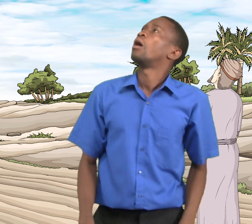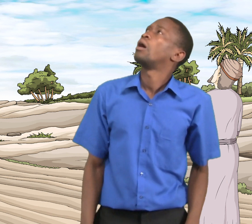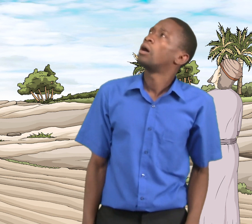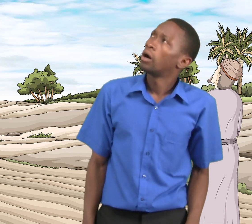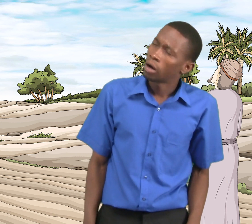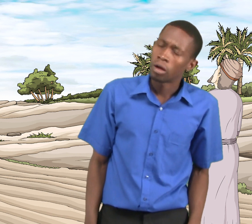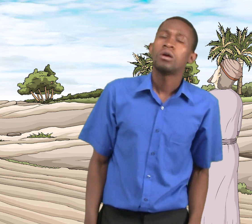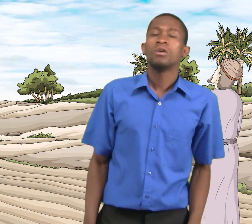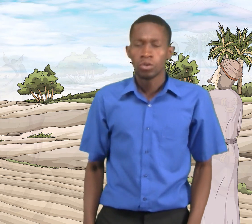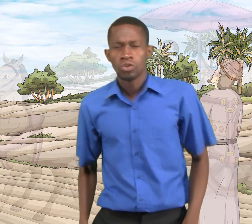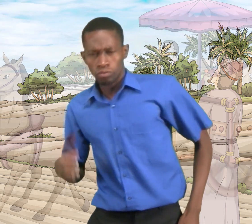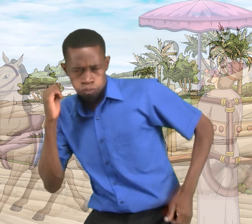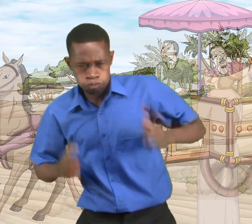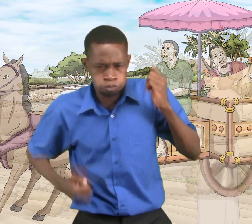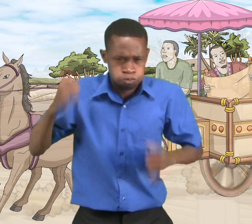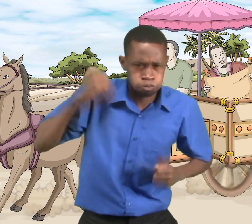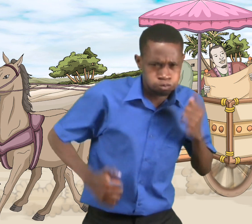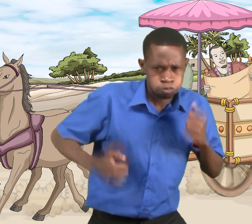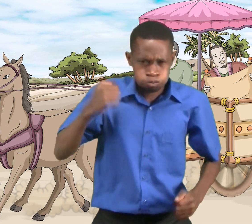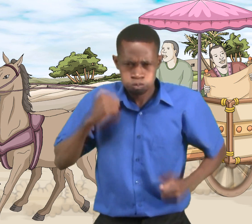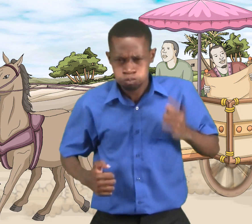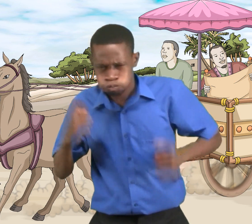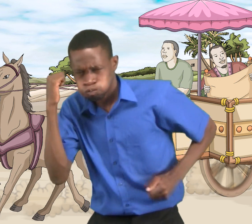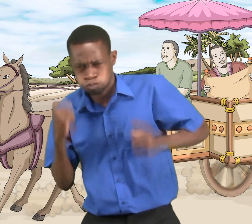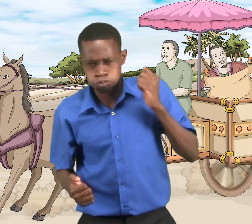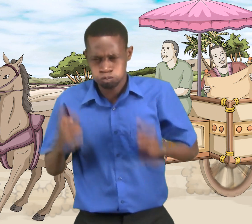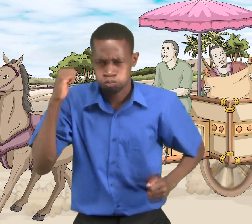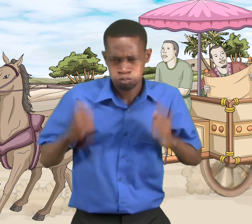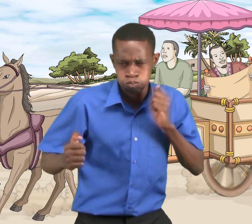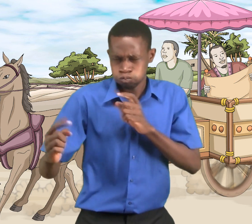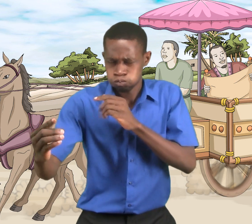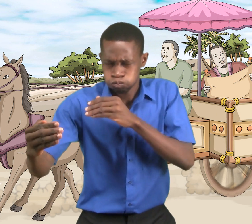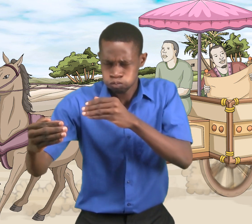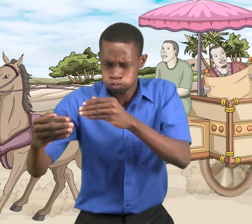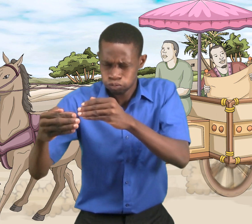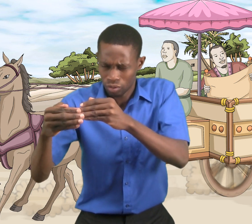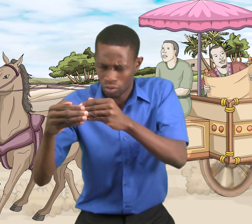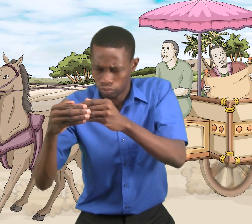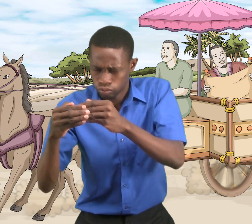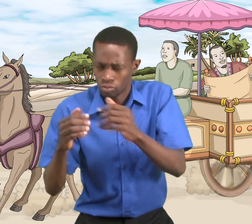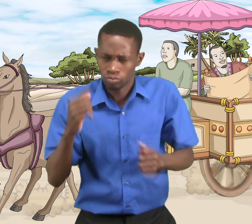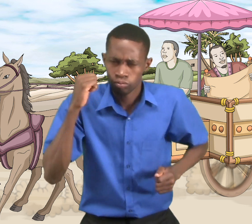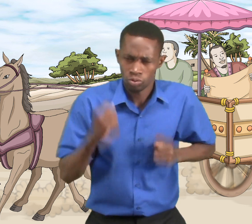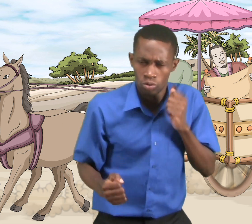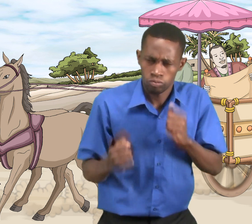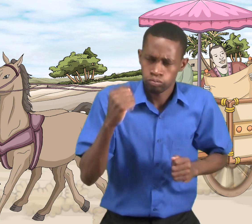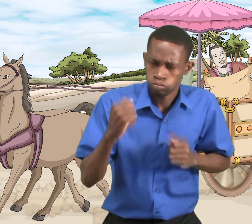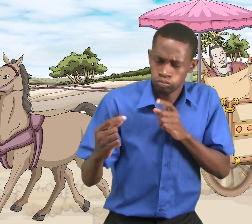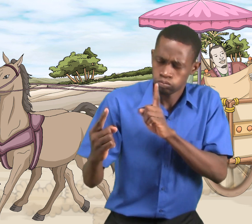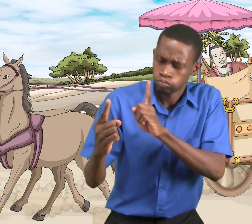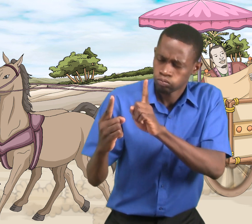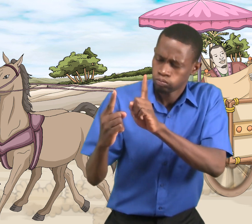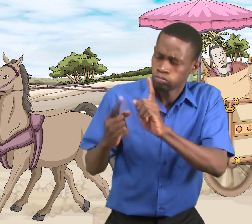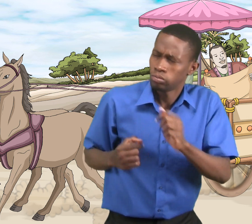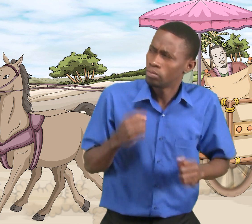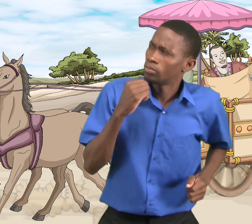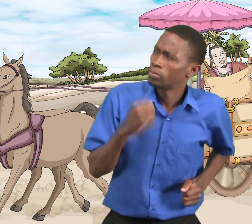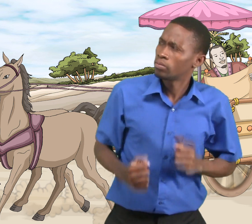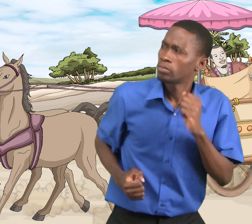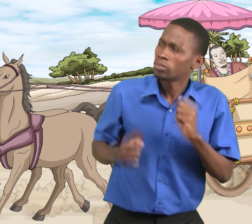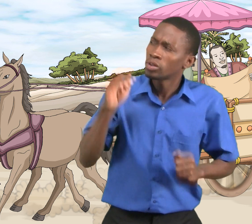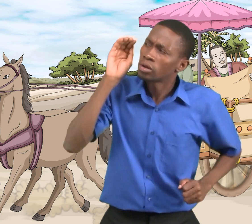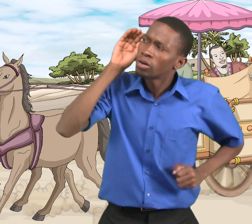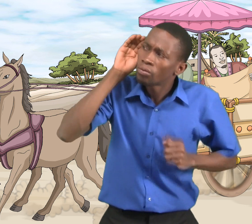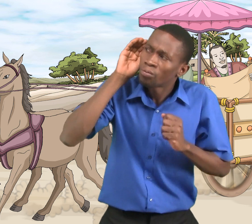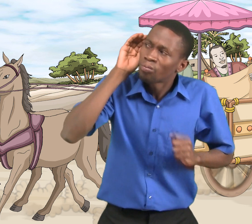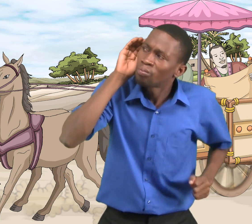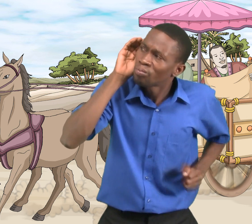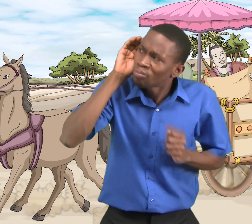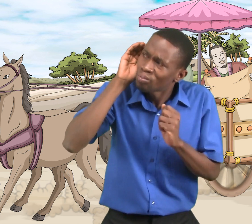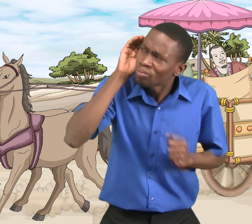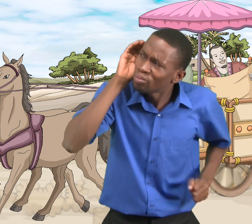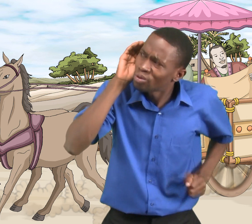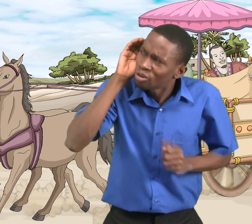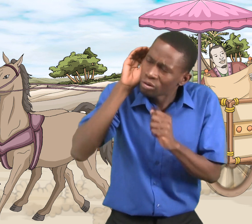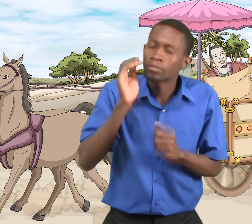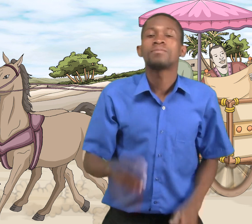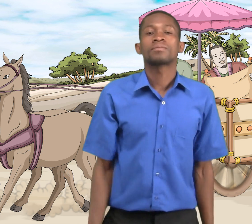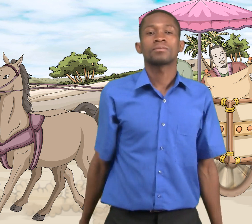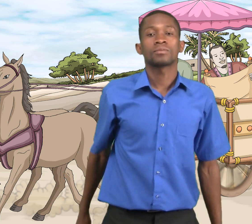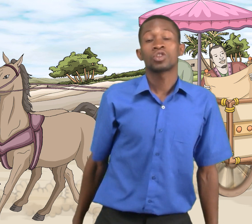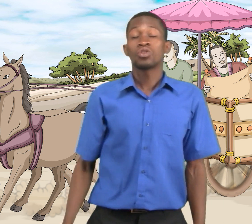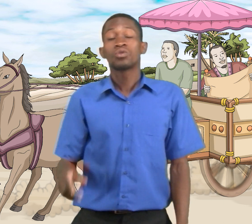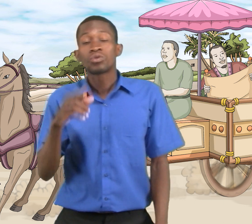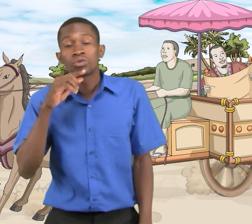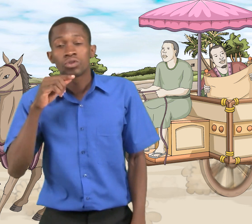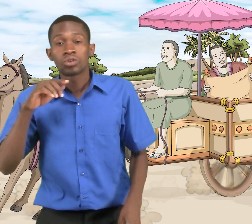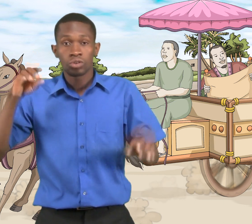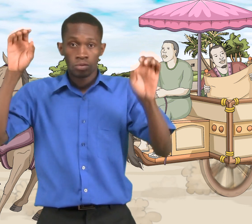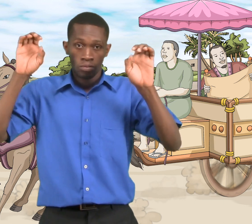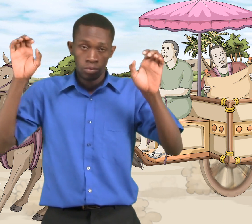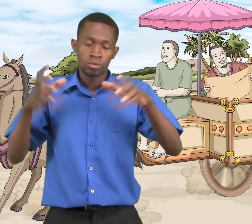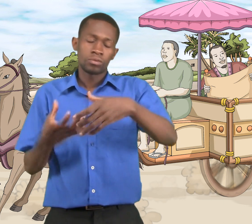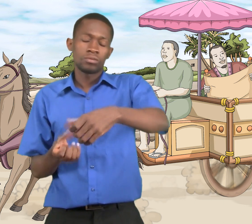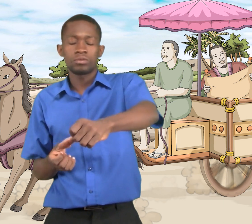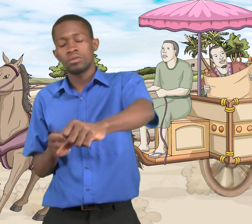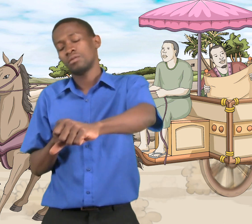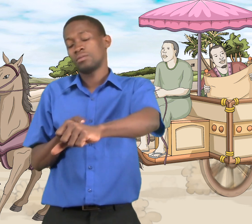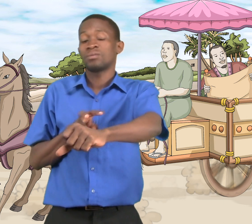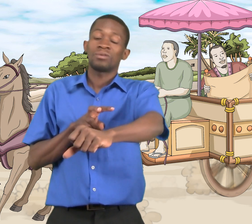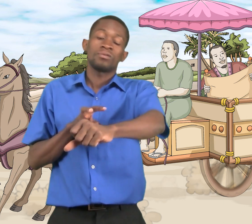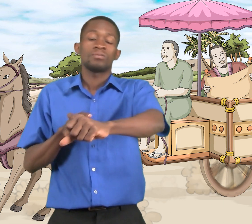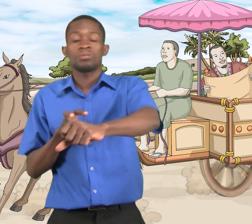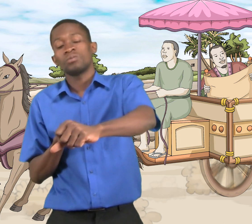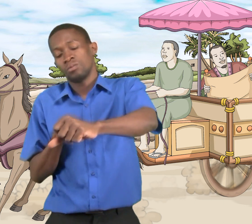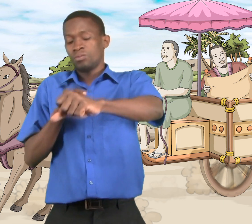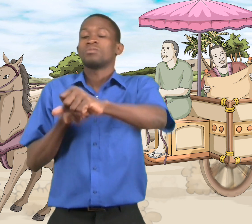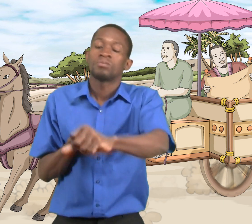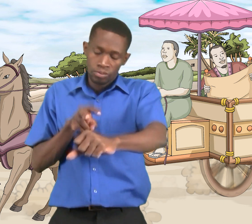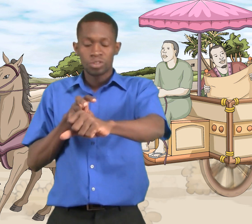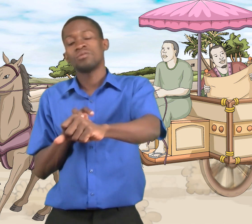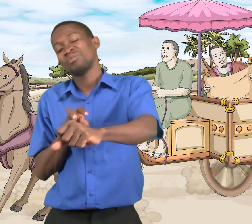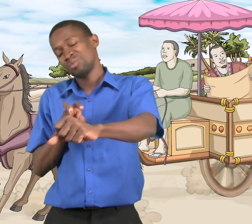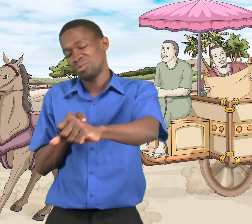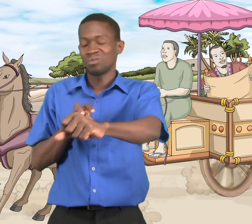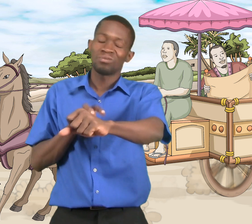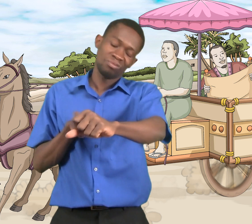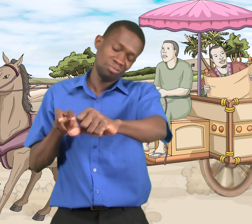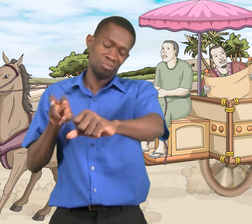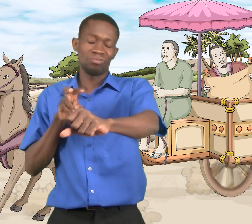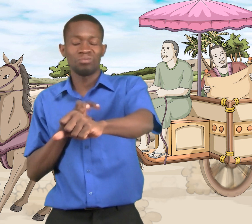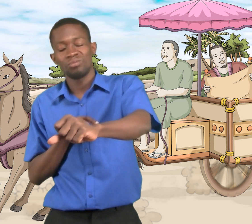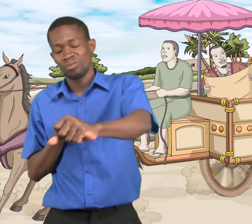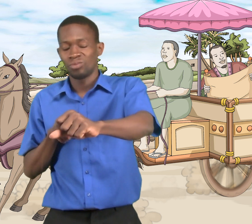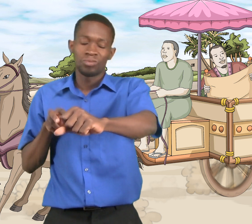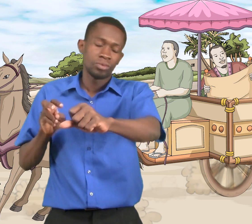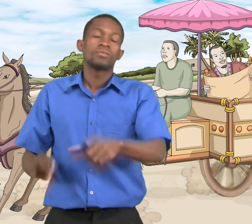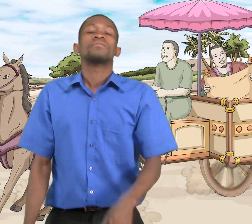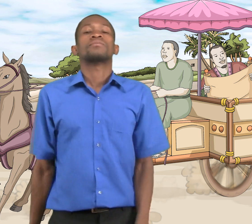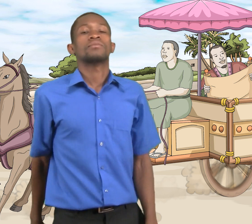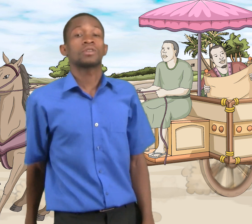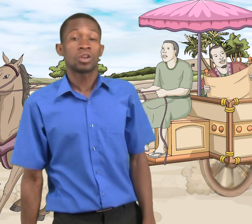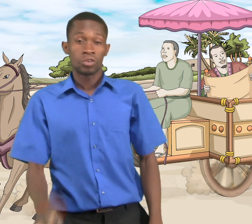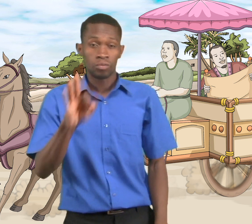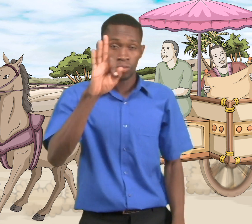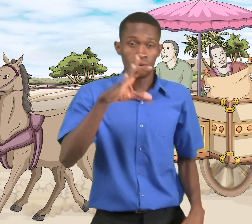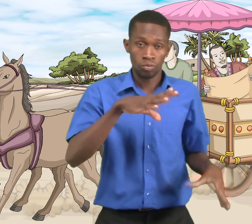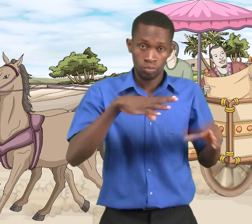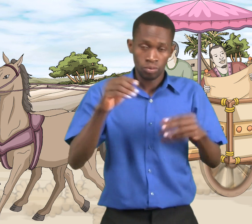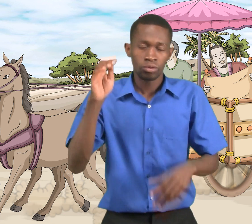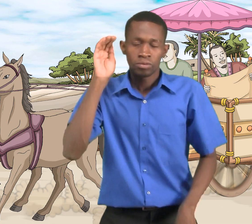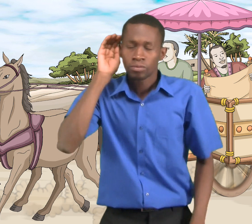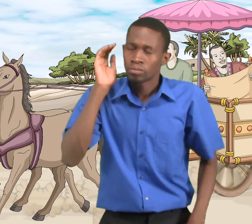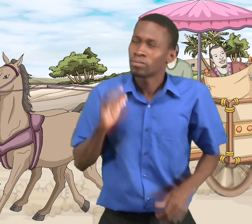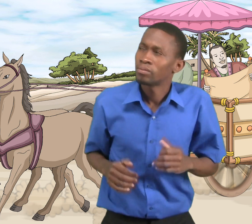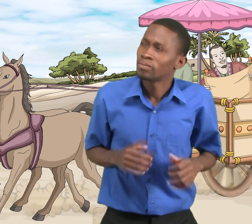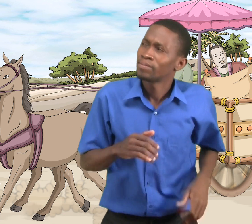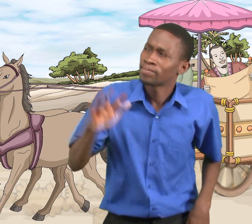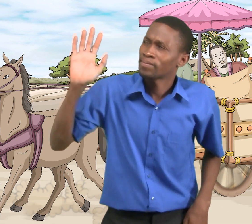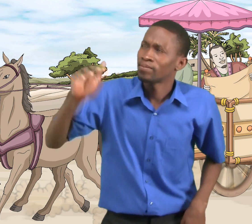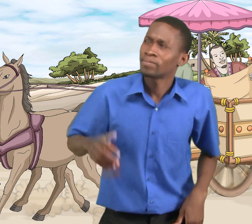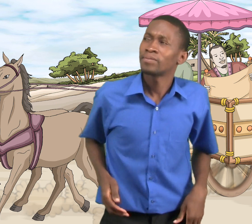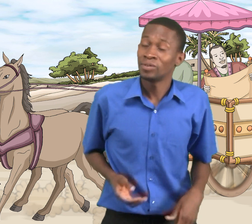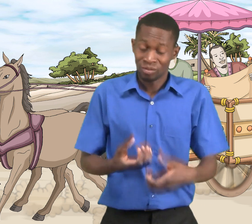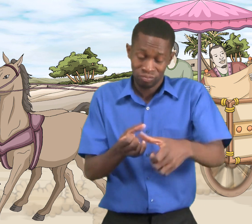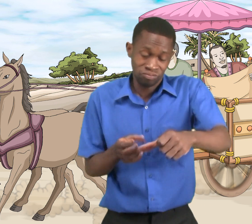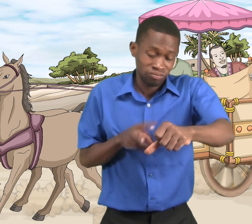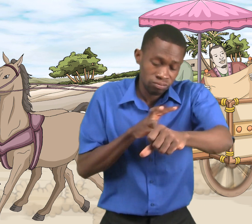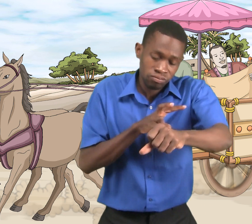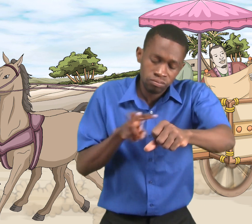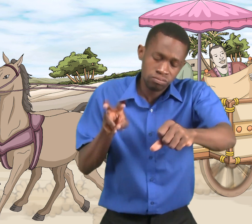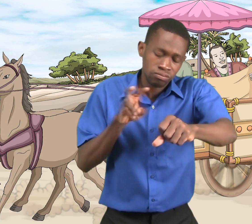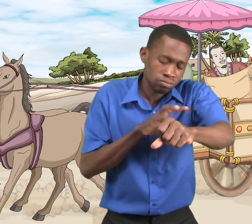So Philip ran up and heard the man reading Isaiah the prophet.